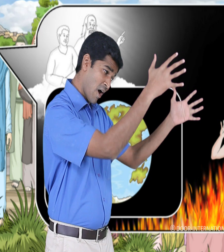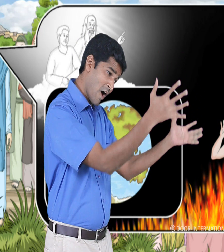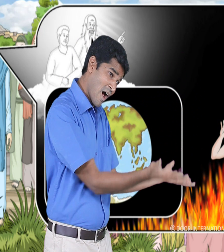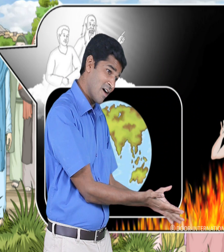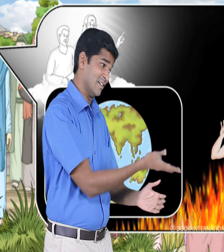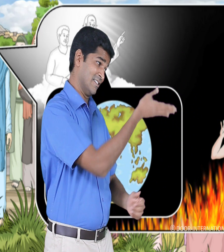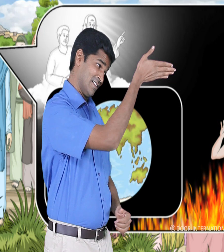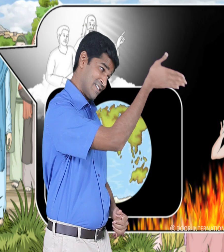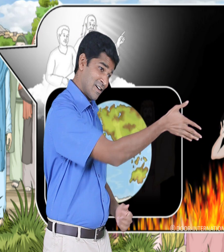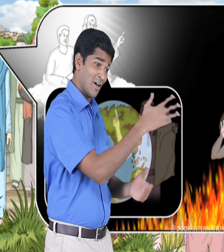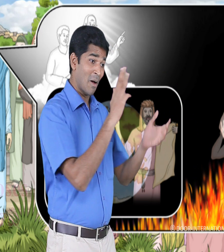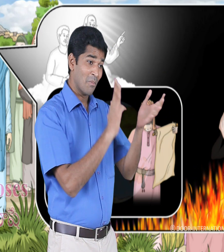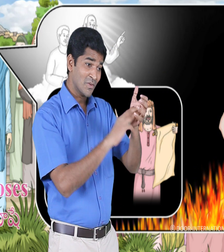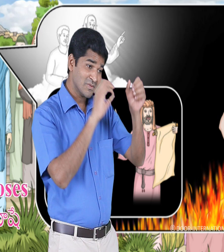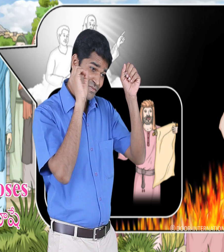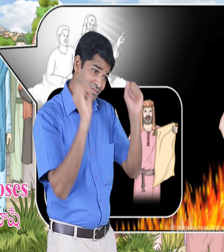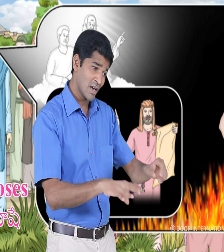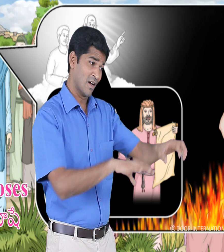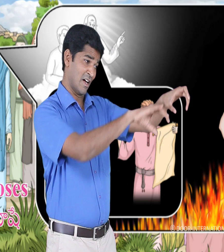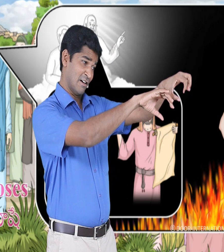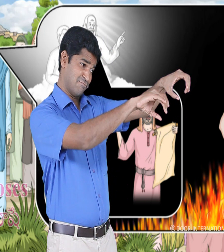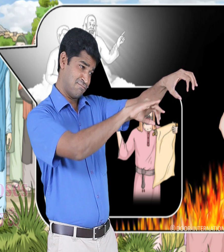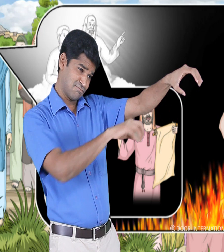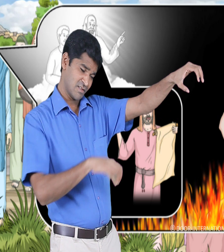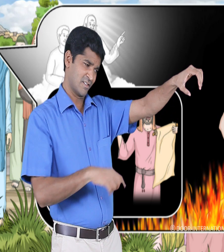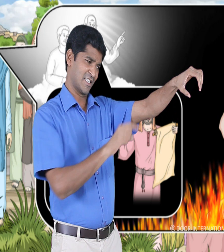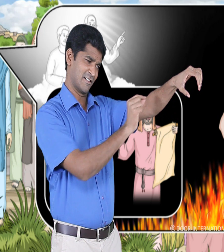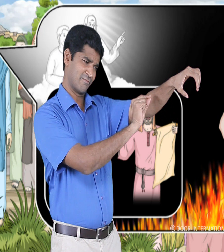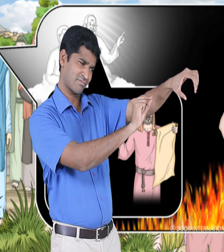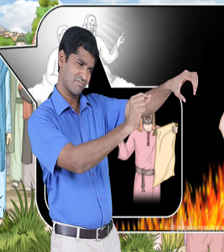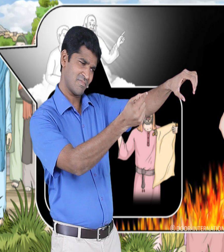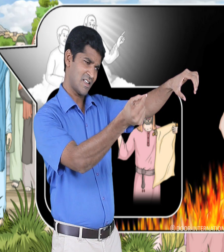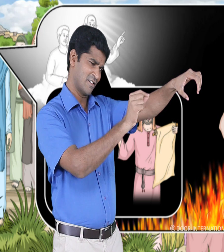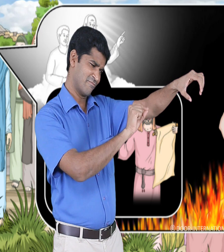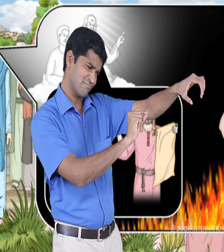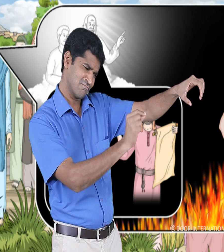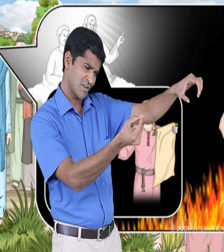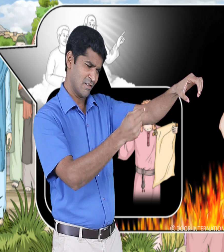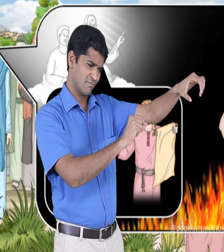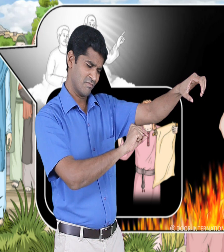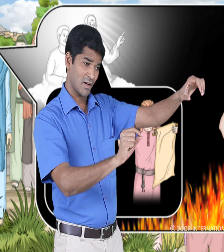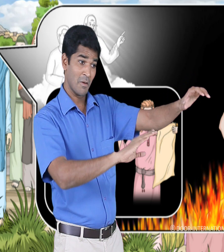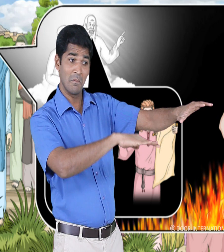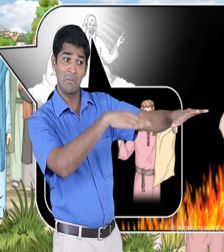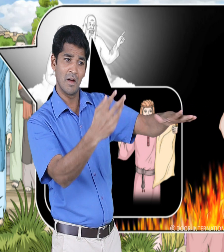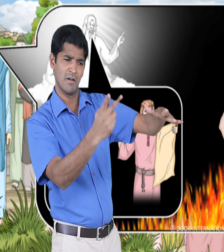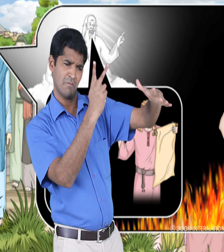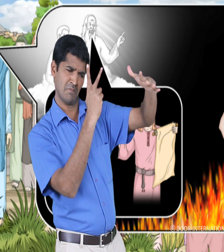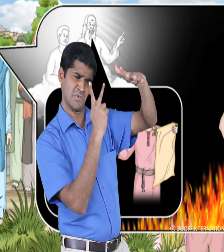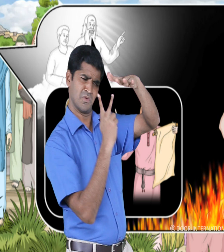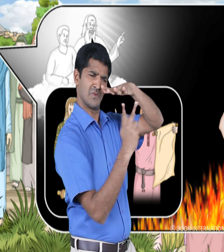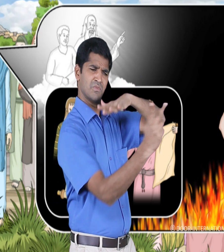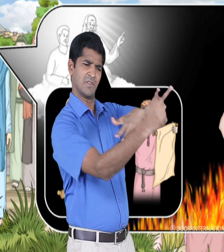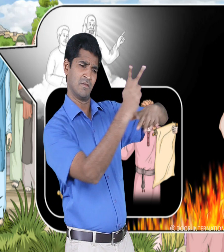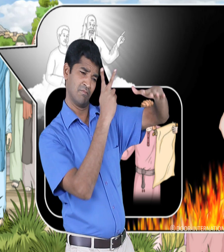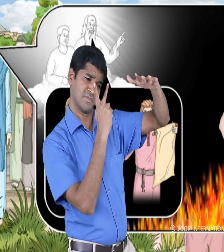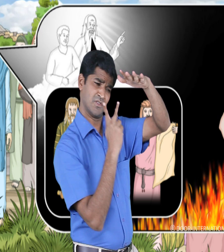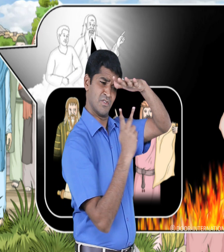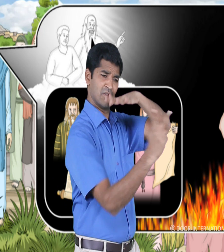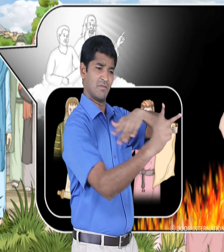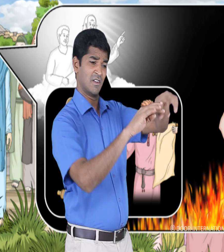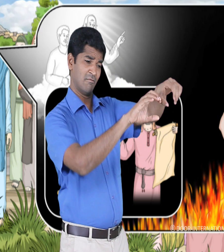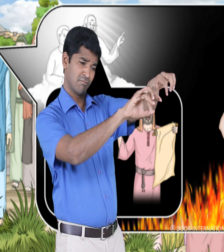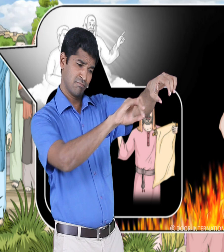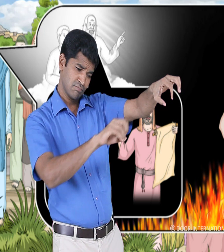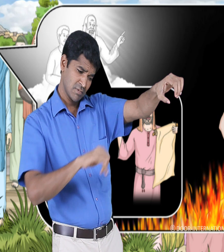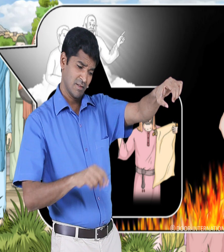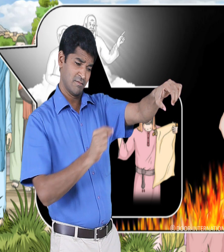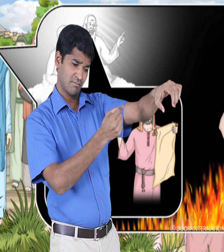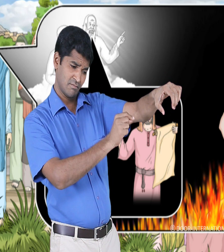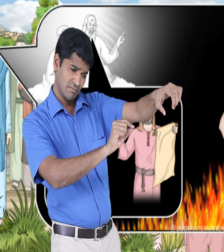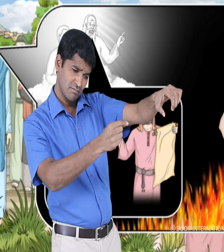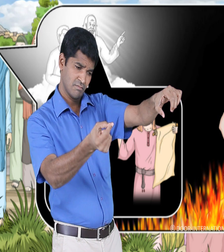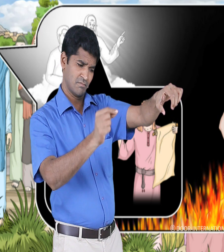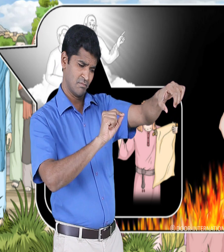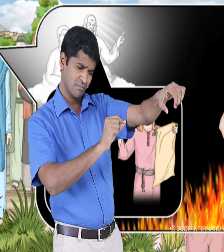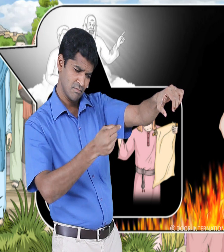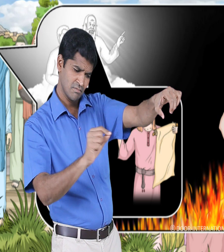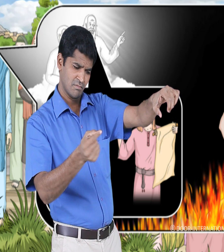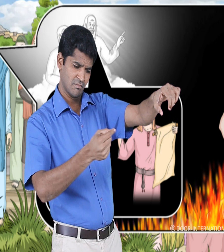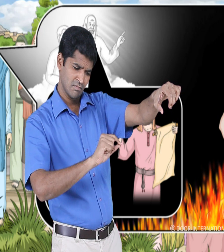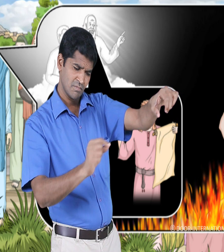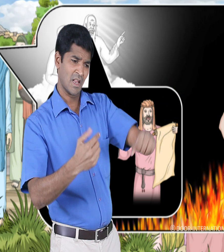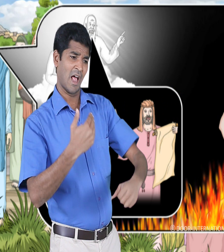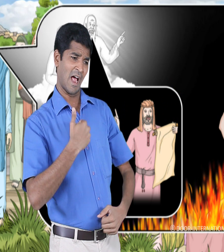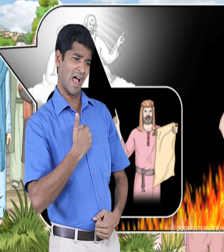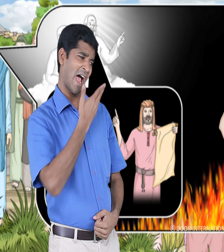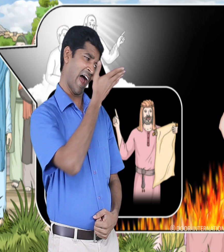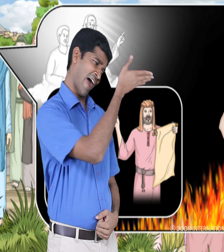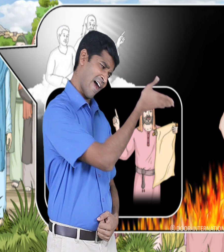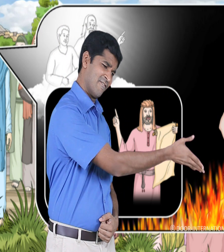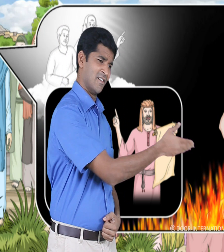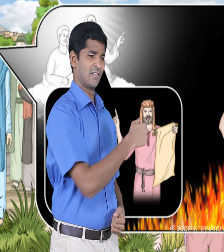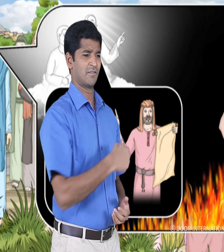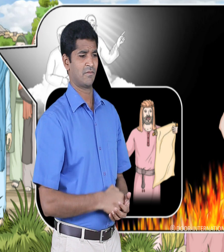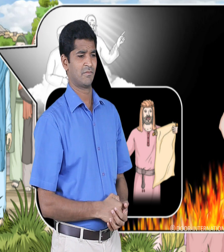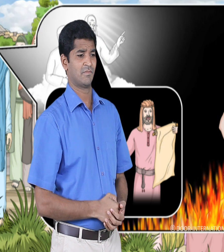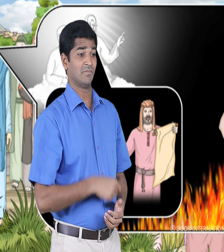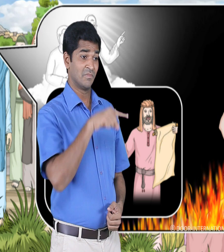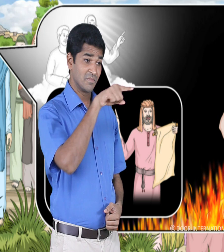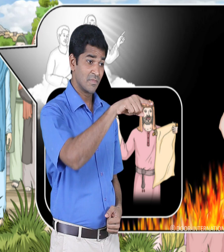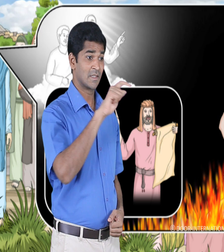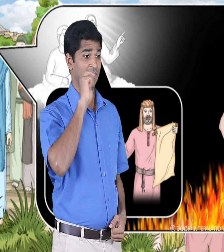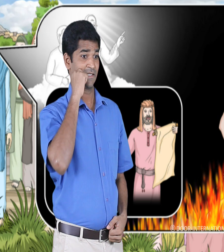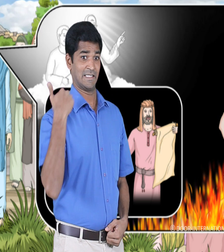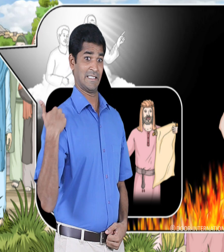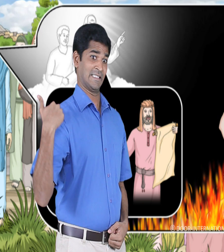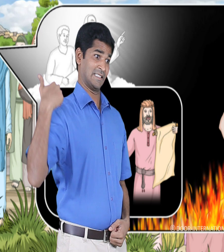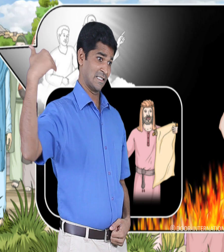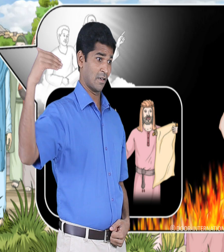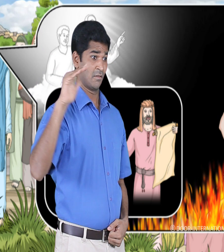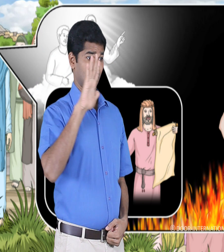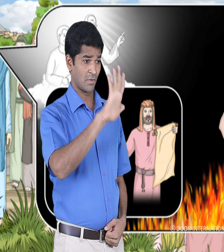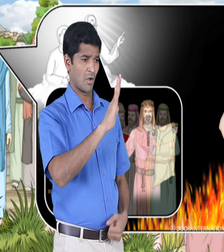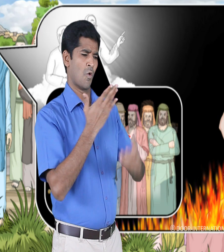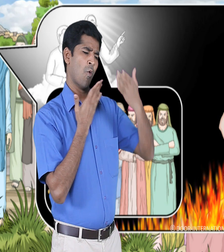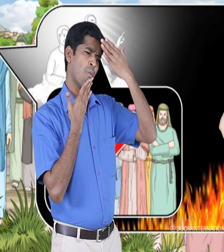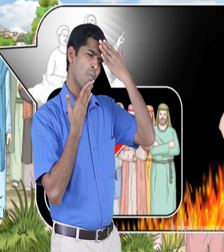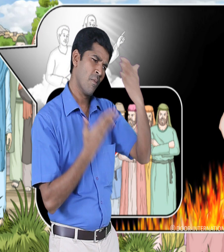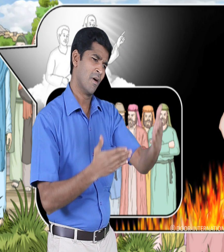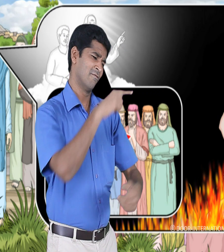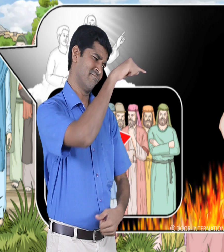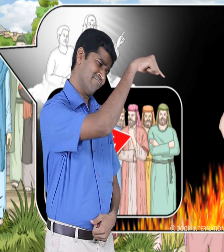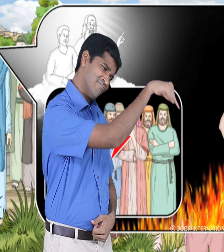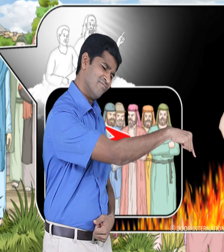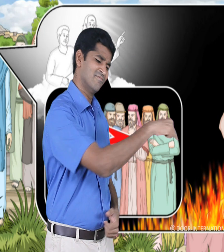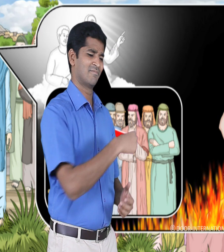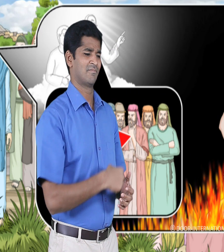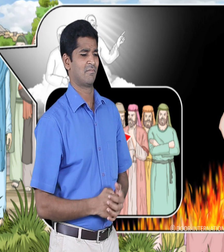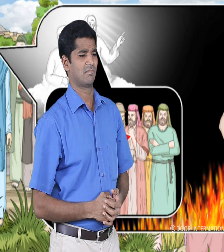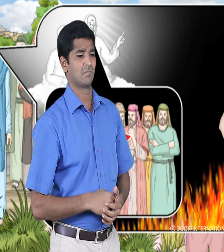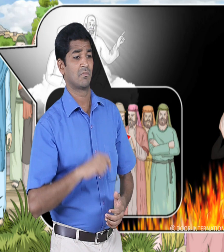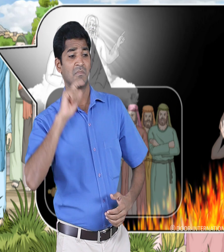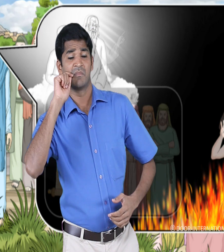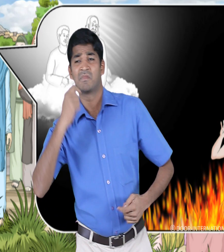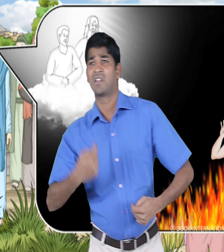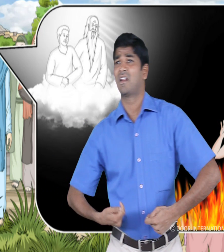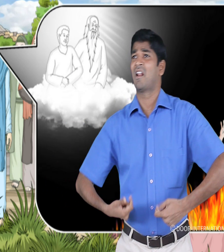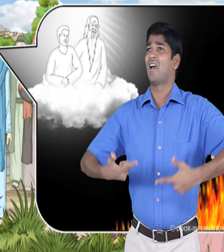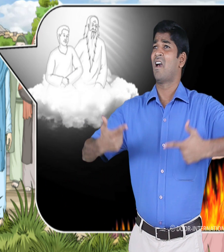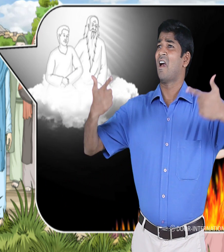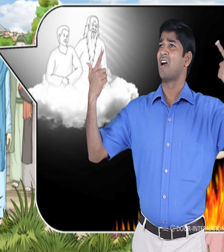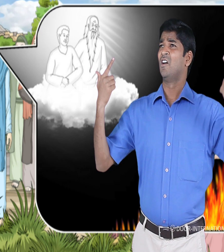But Abraham replied, ‘They have Moses and the prophets; let your brothers listen to them.’